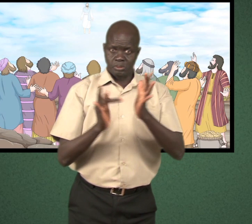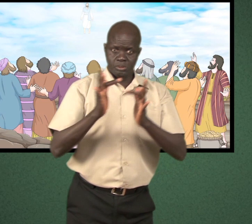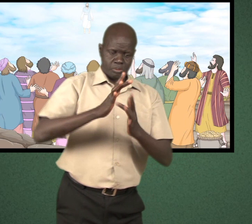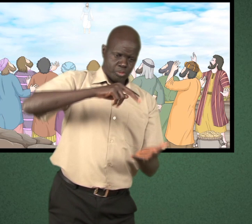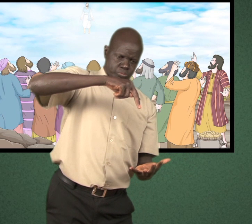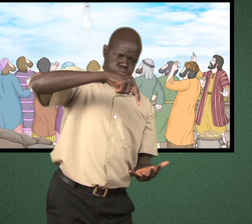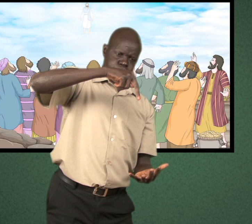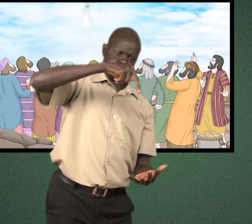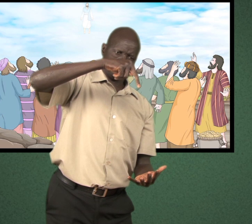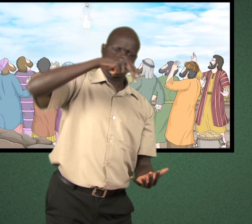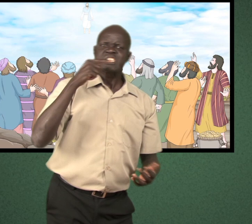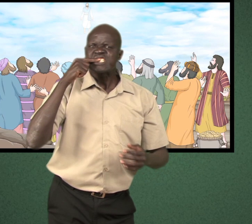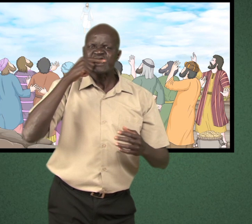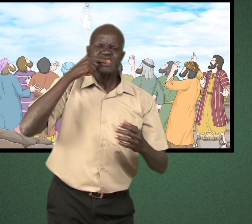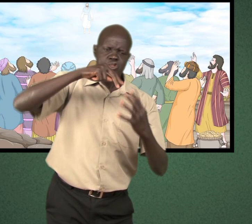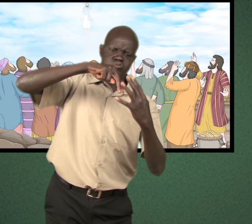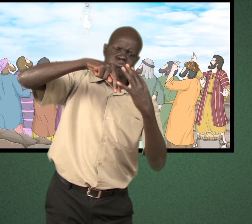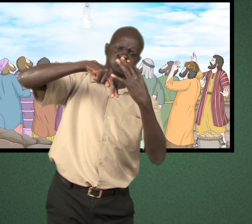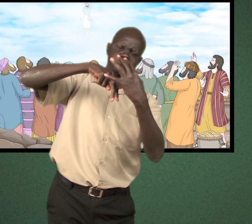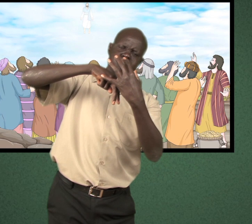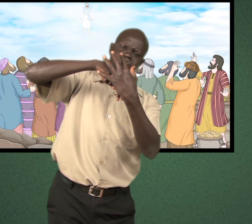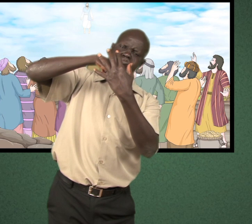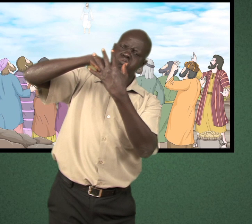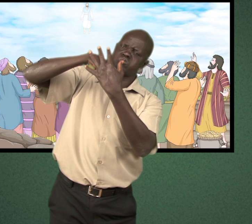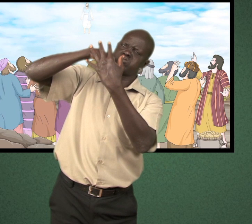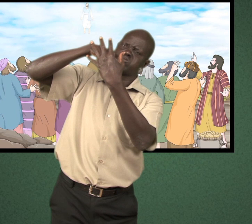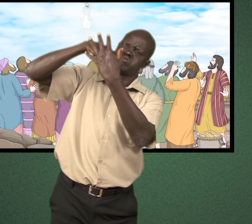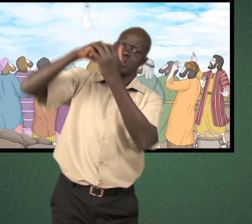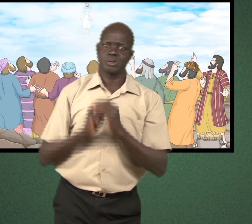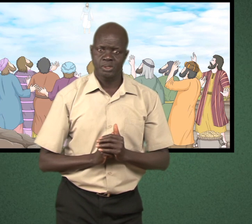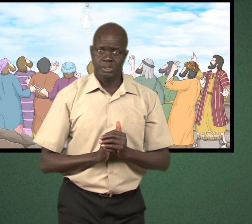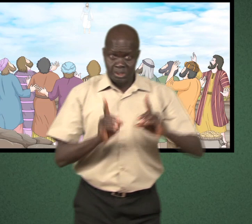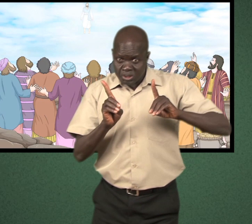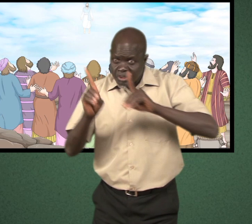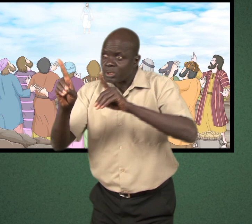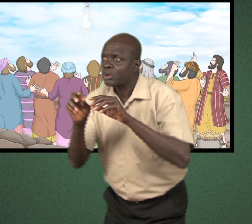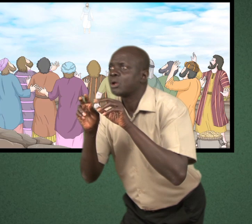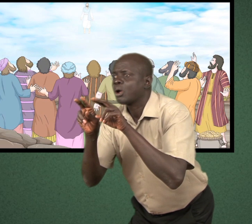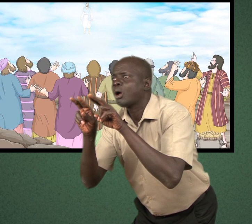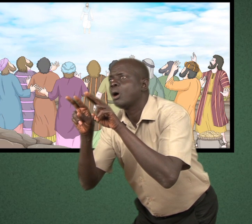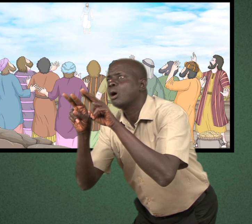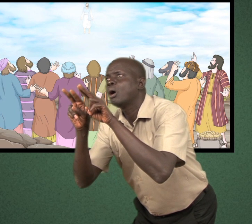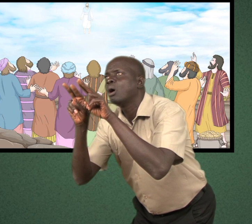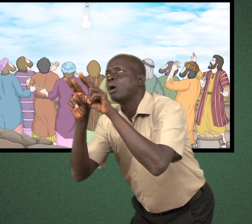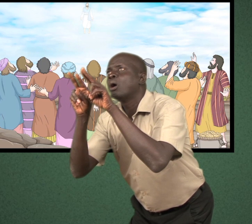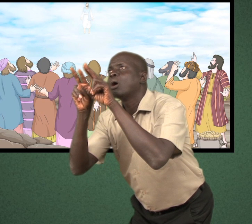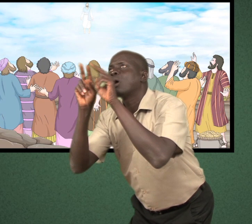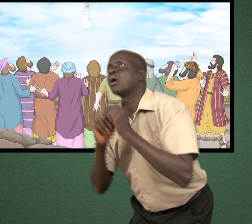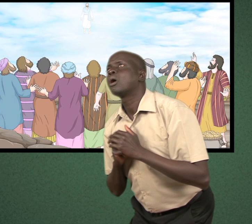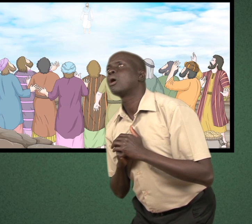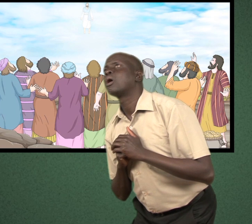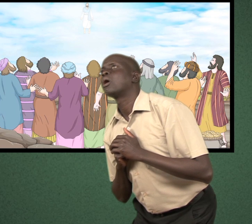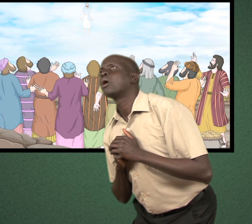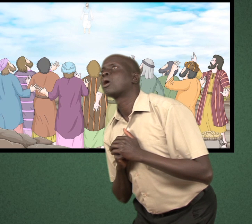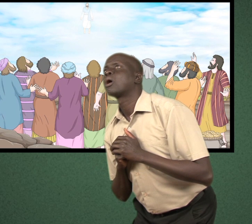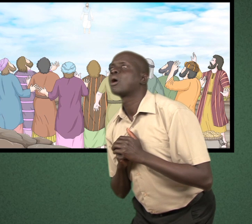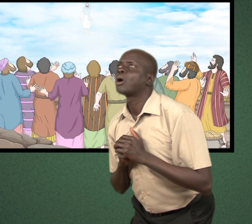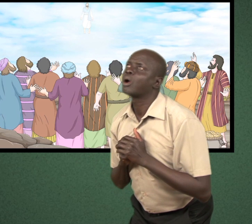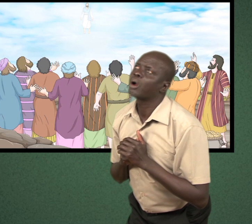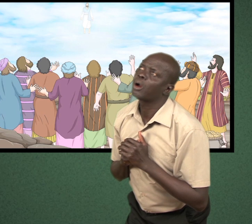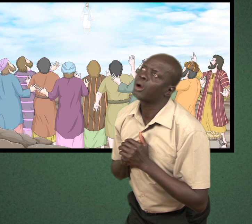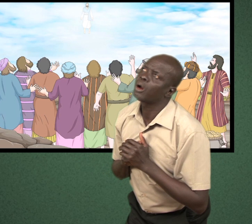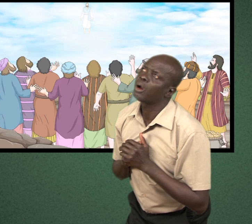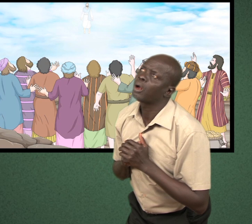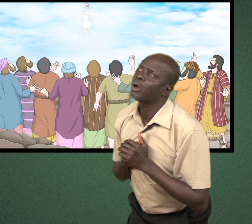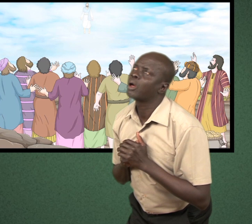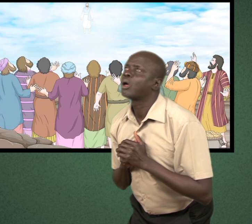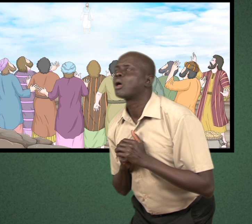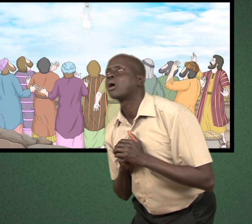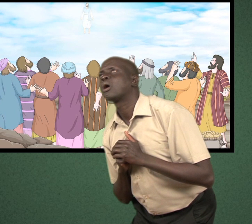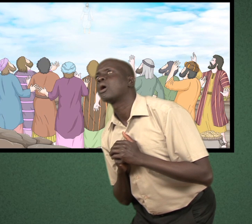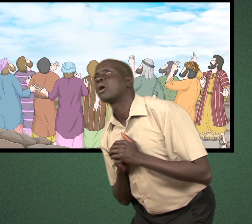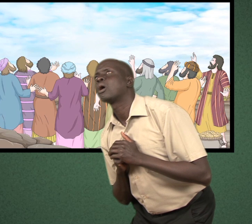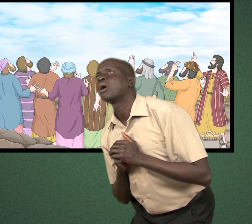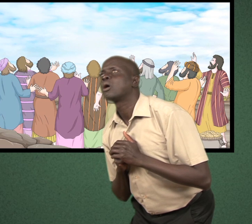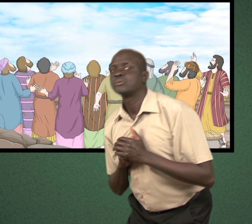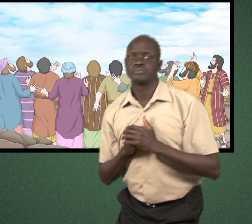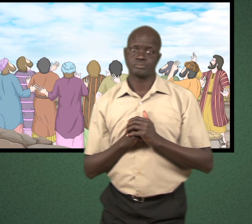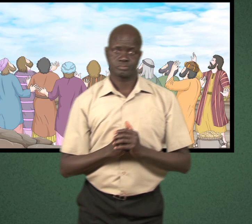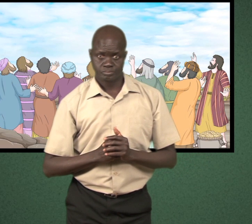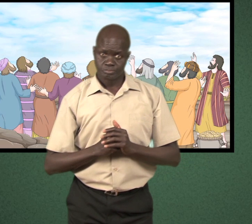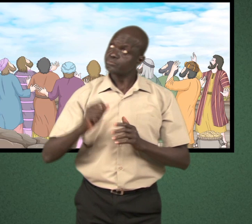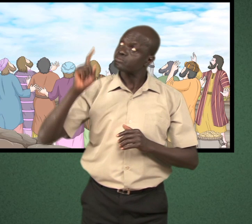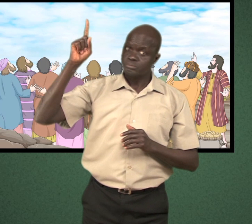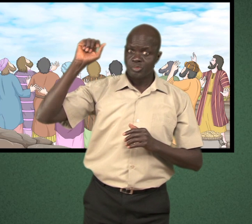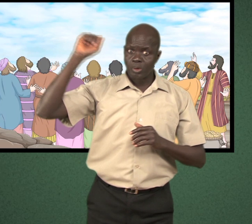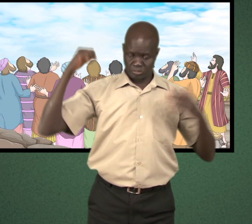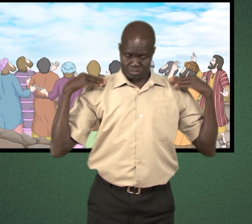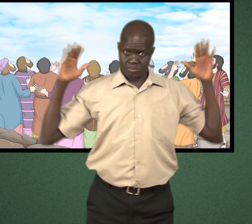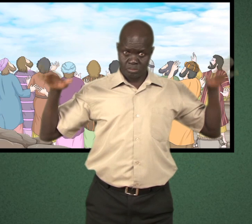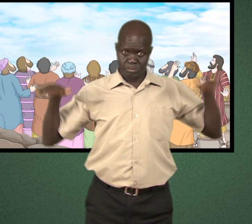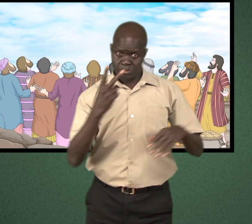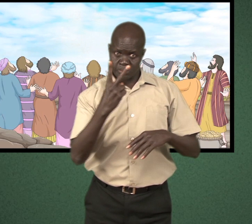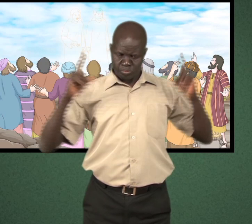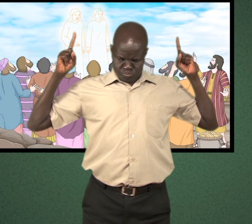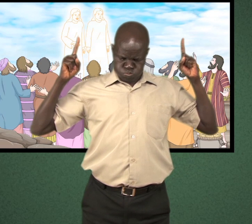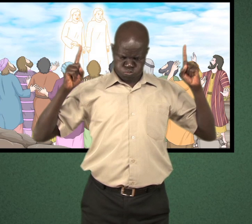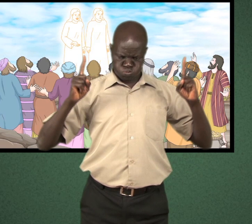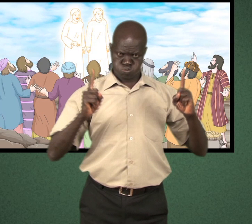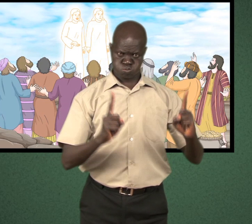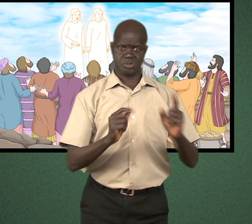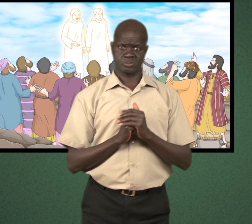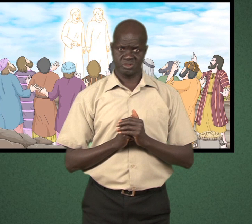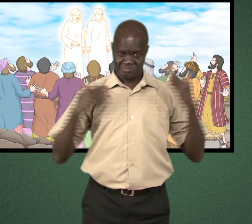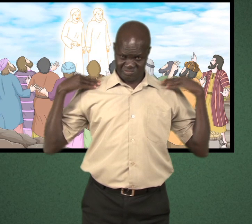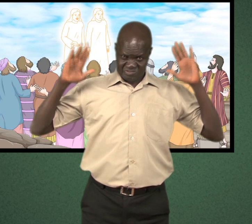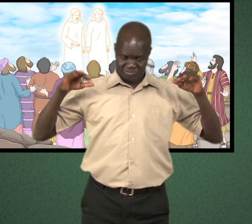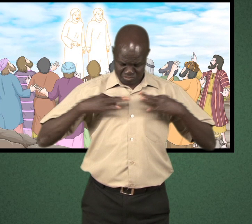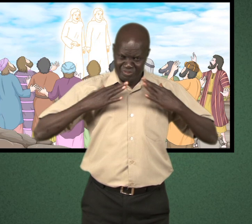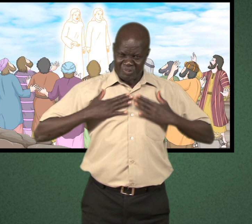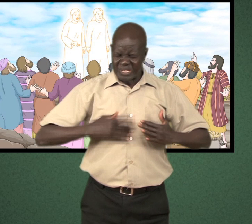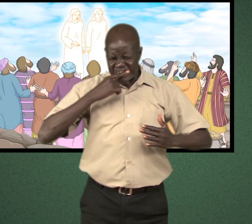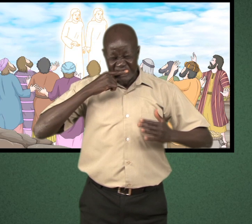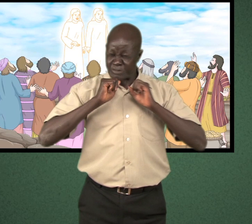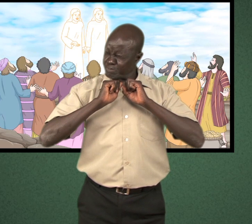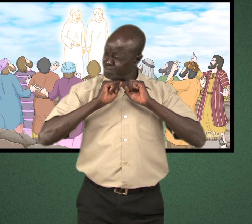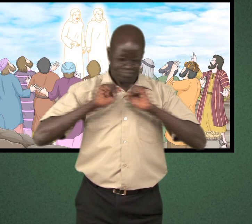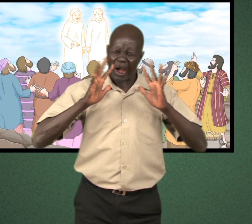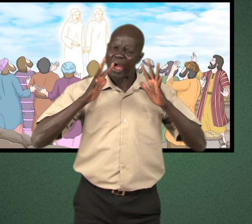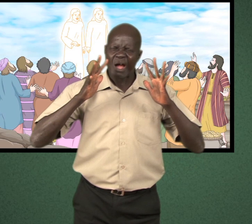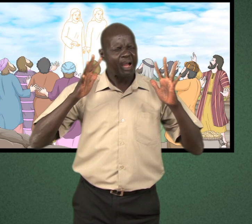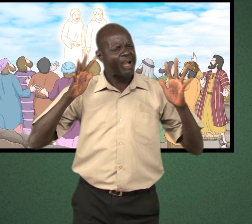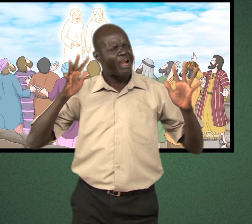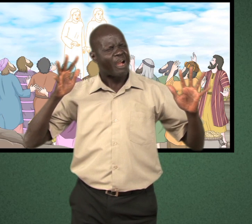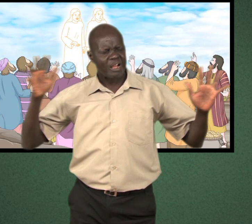They were looking intently into the sky as He was going, when suddenly two men dressed in white stood beside them.